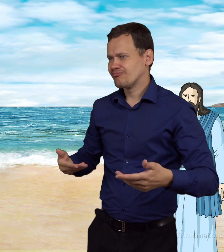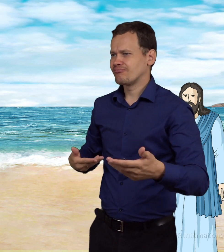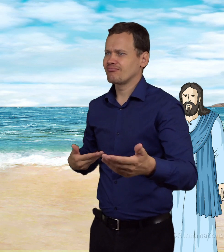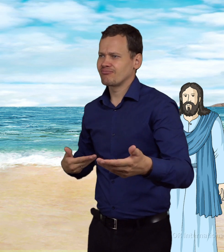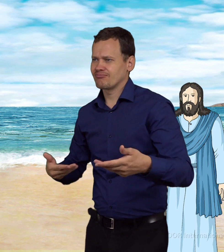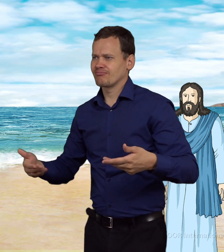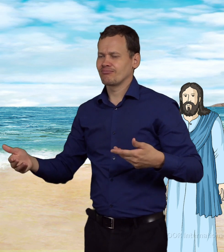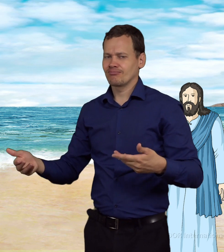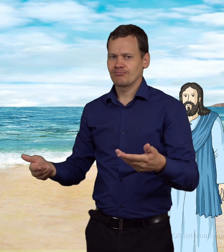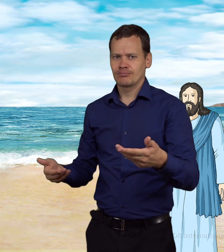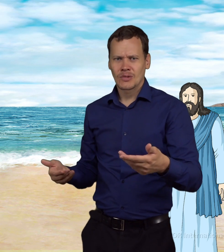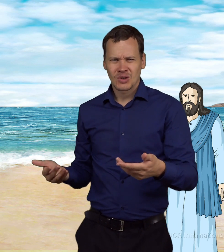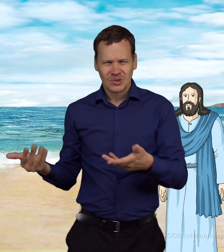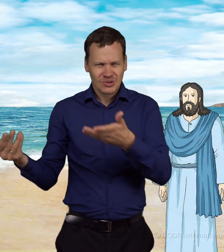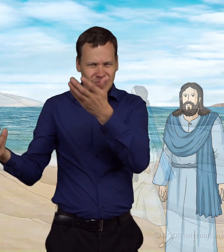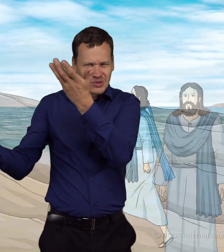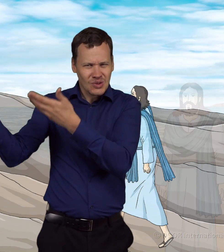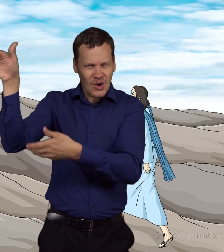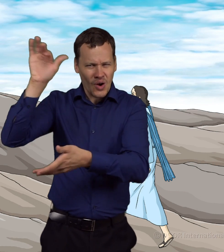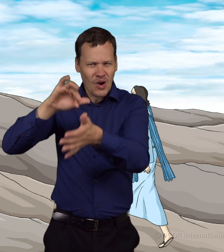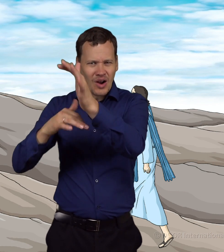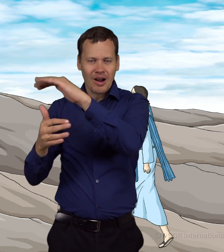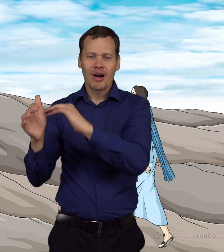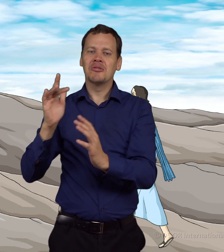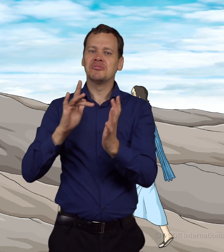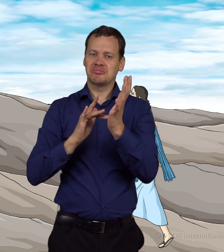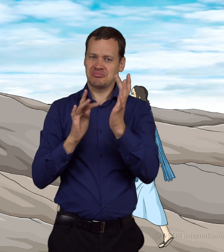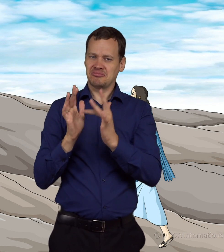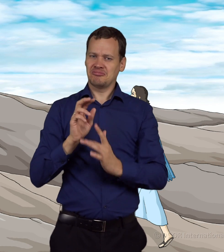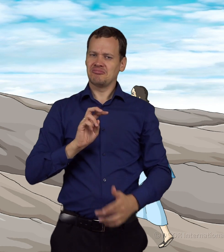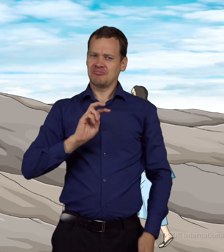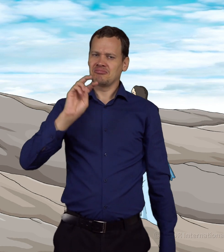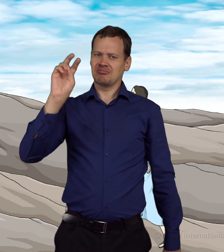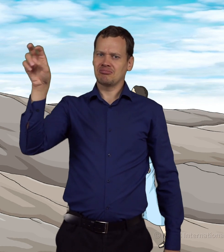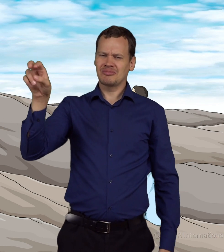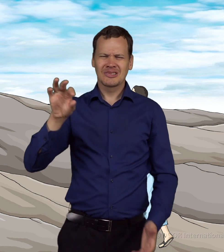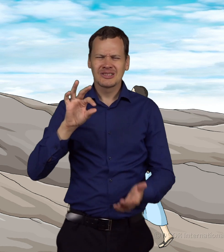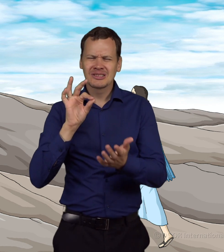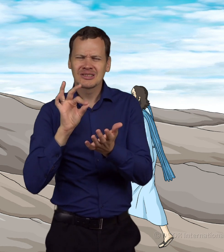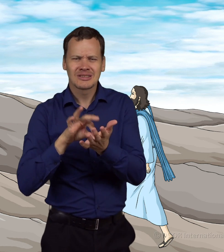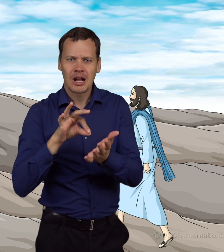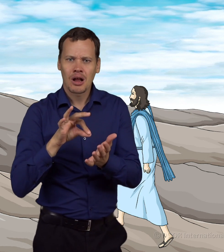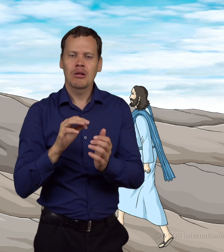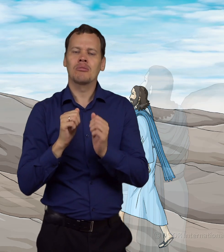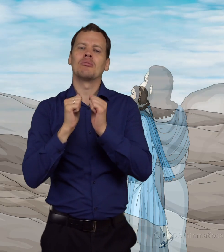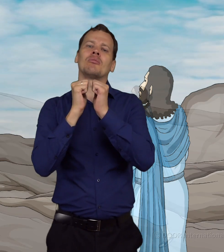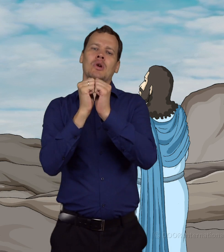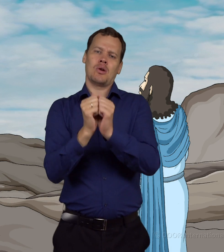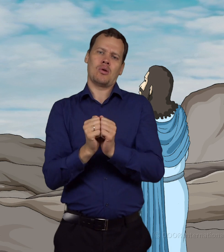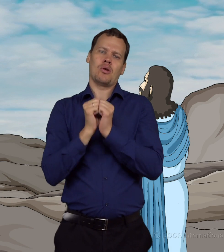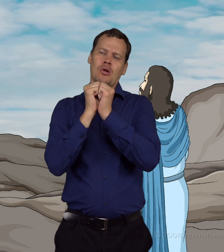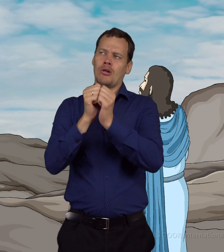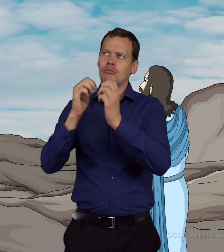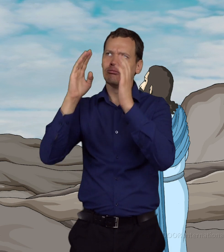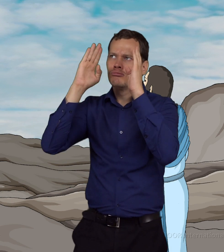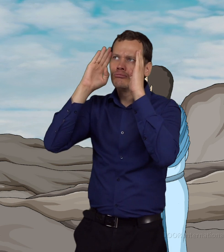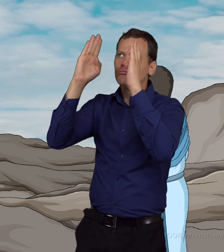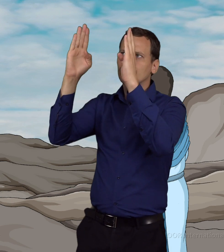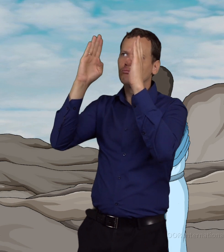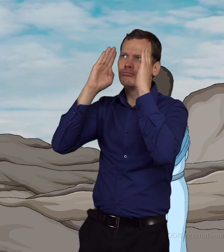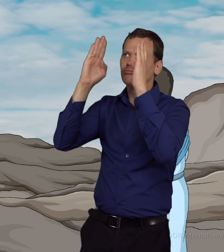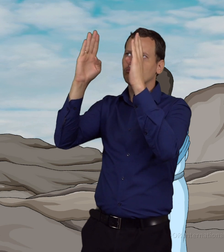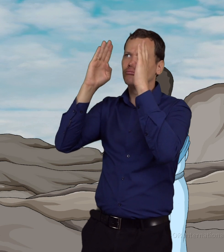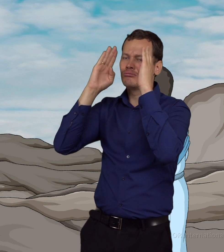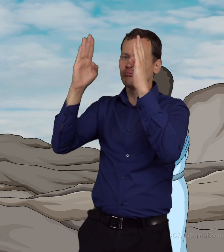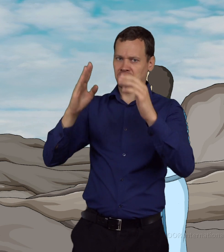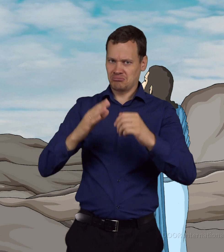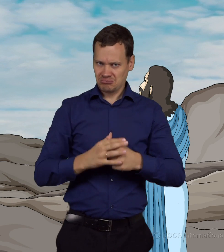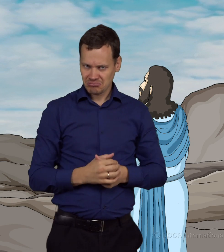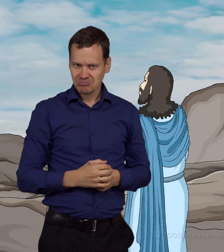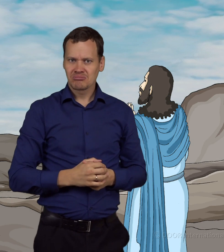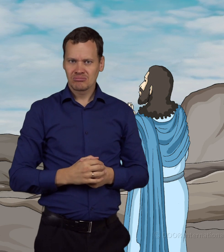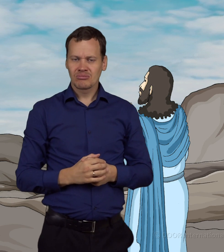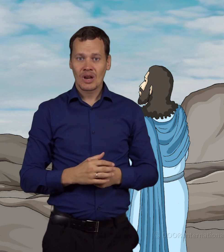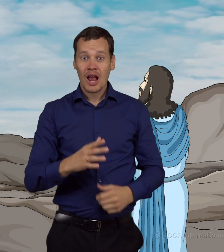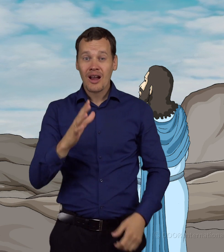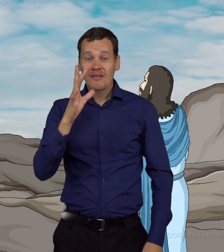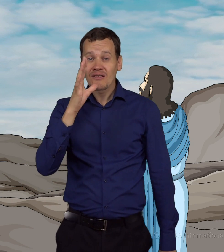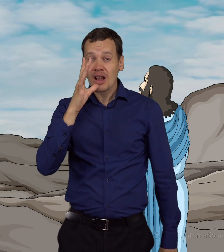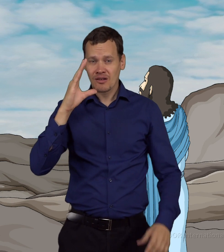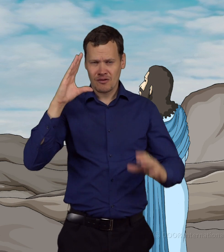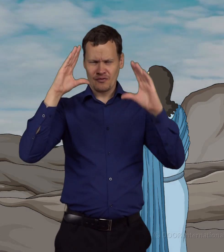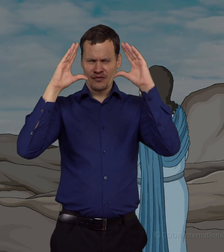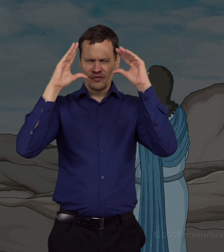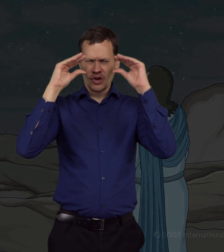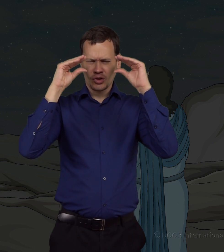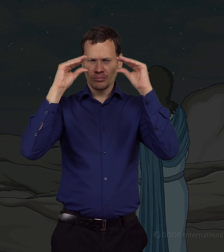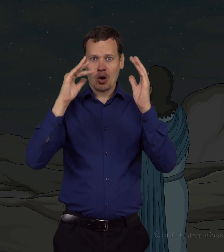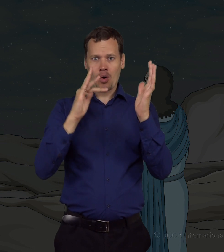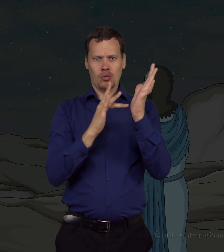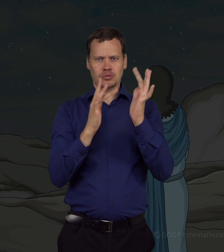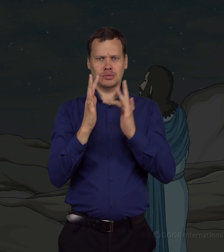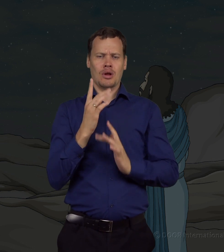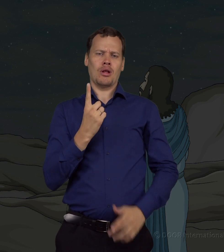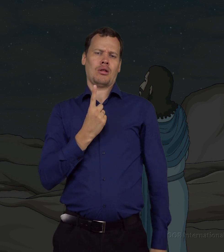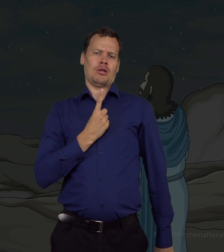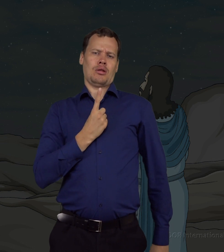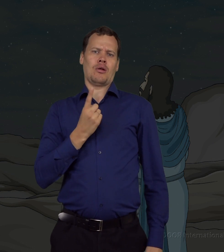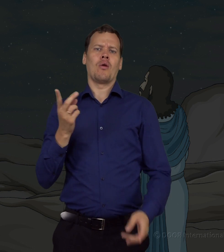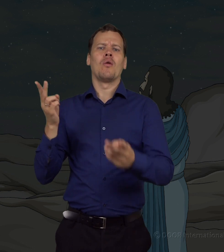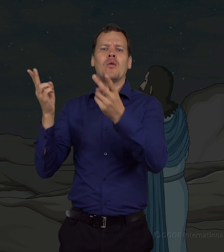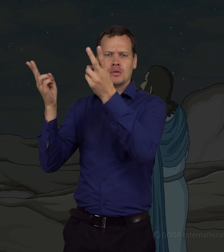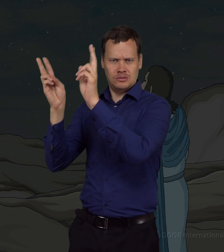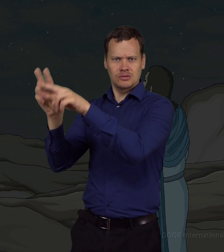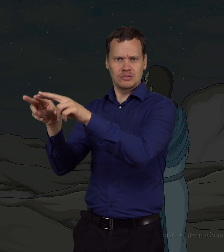After He had sent them away, He went up on the mountain by Himself to pray.